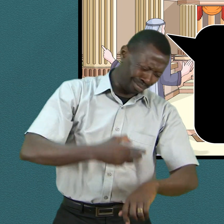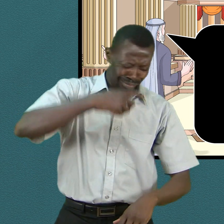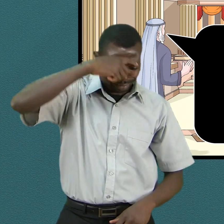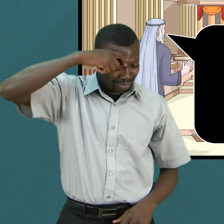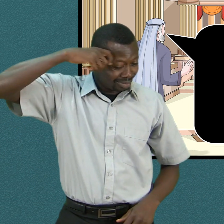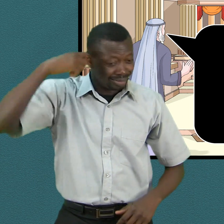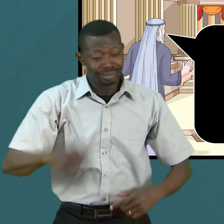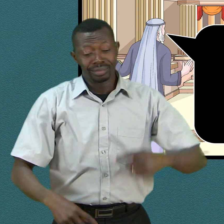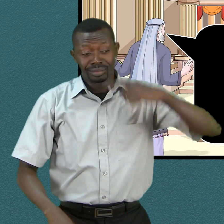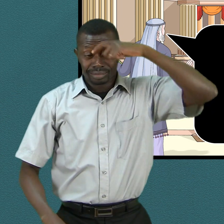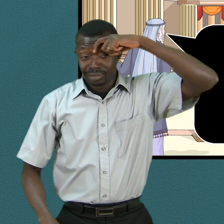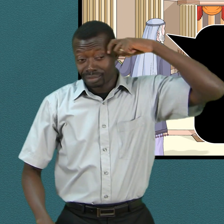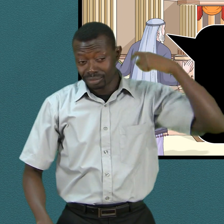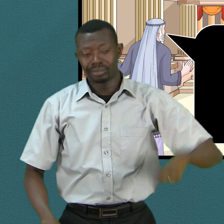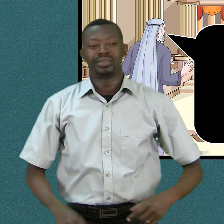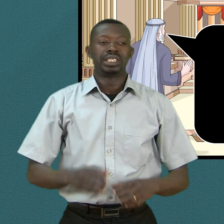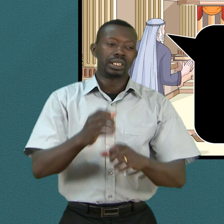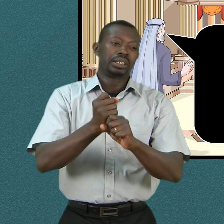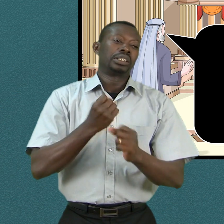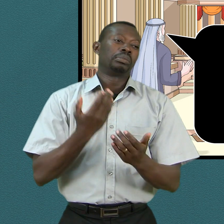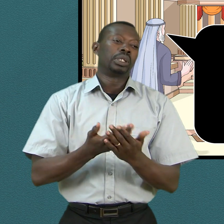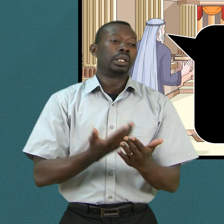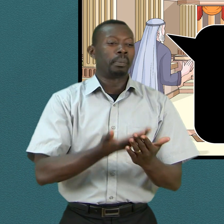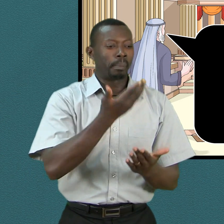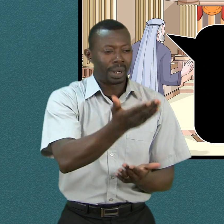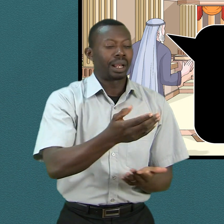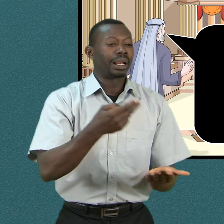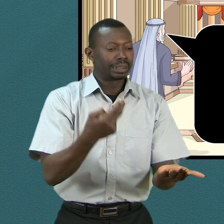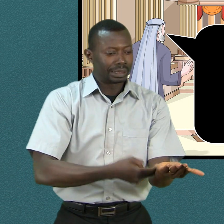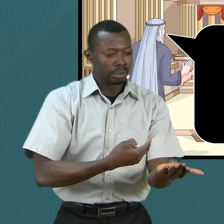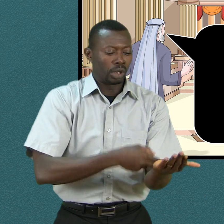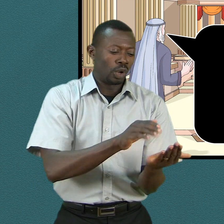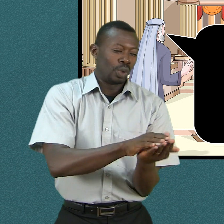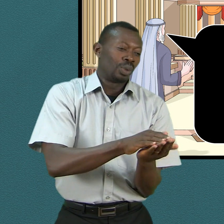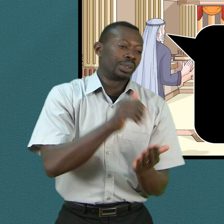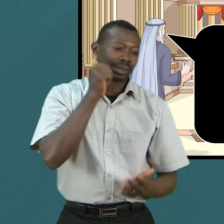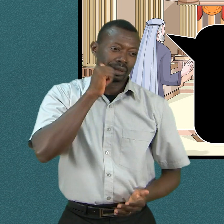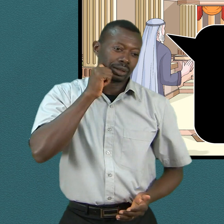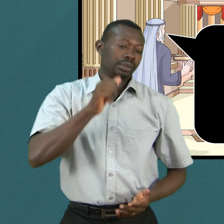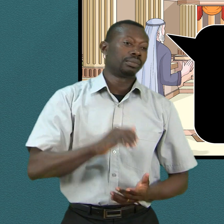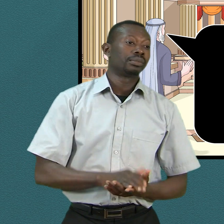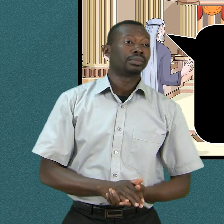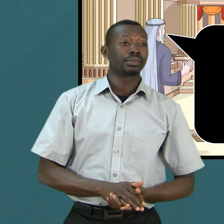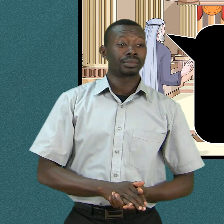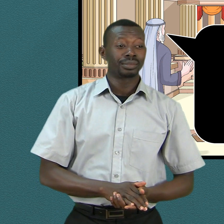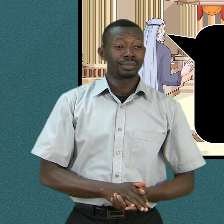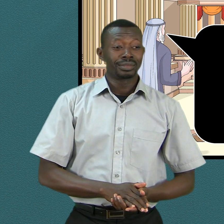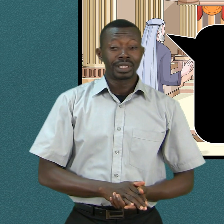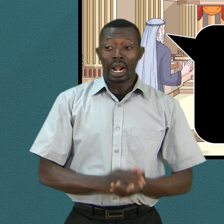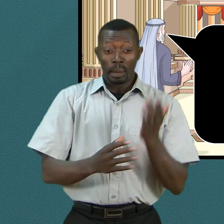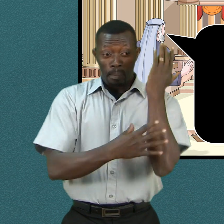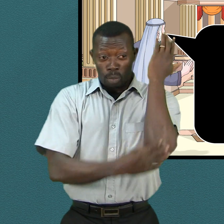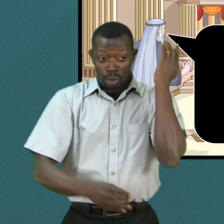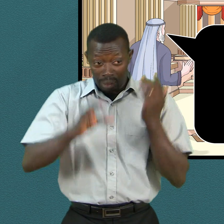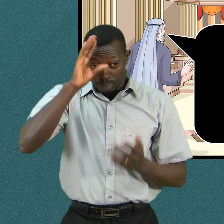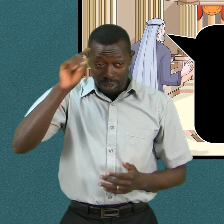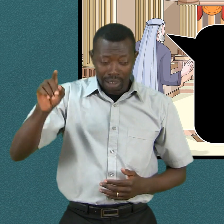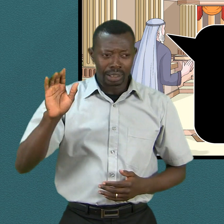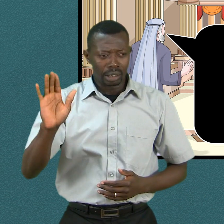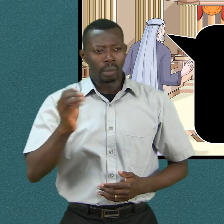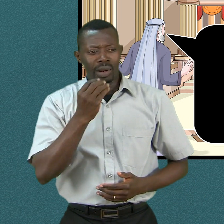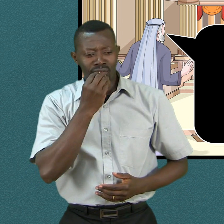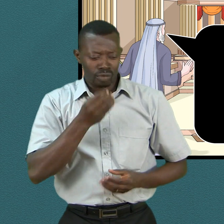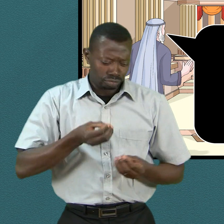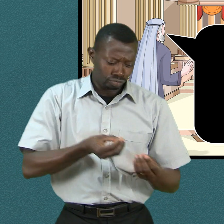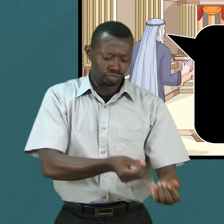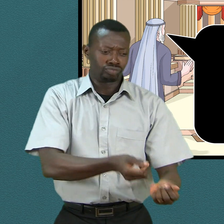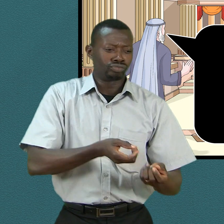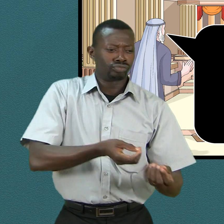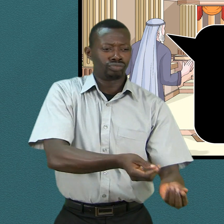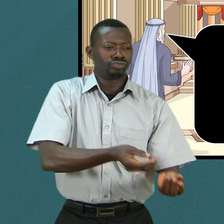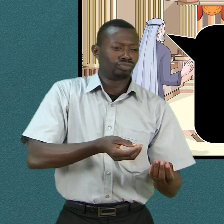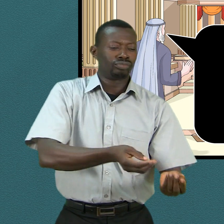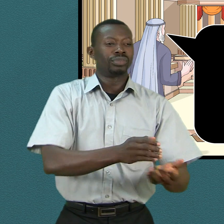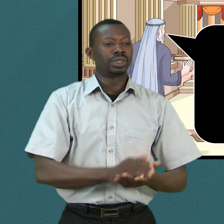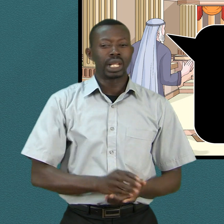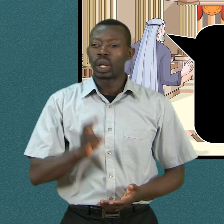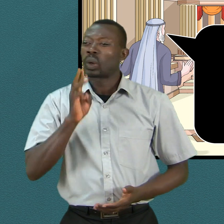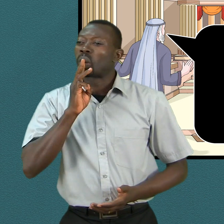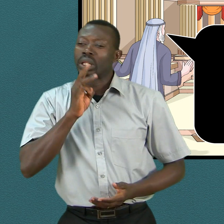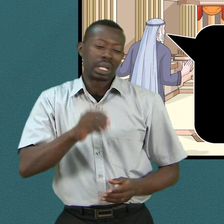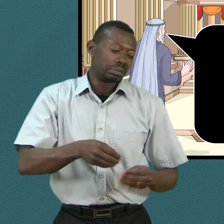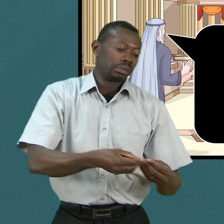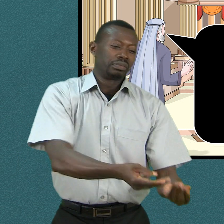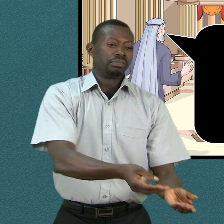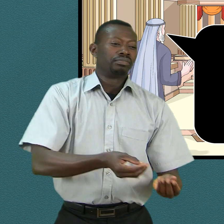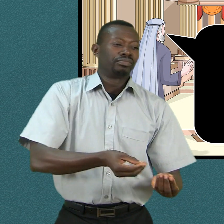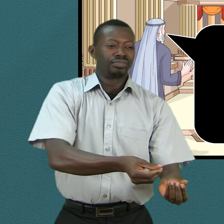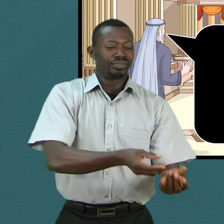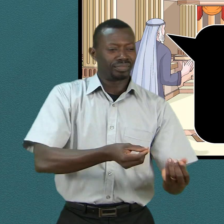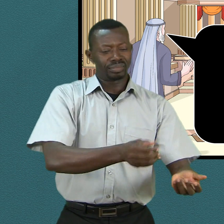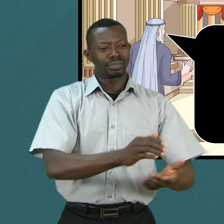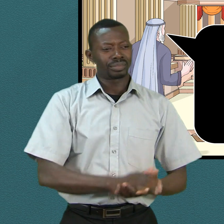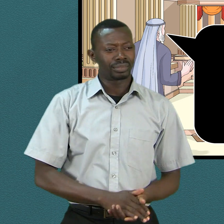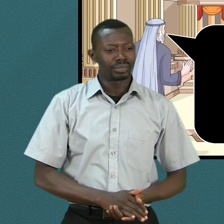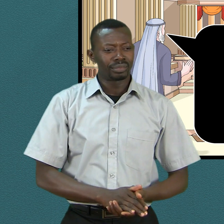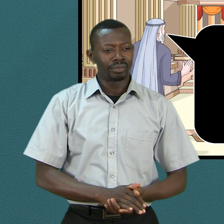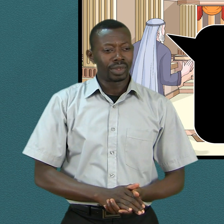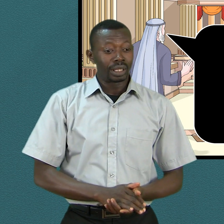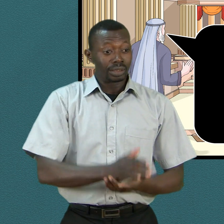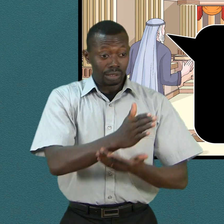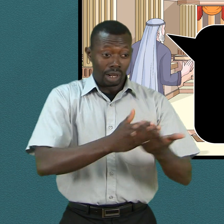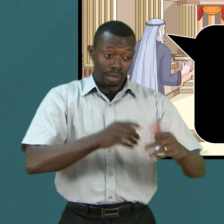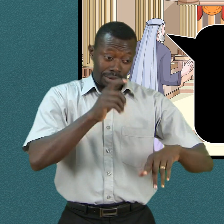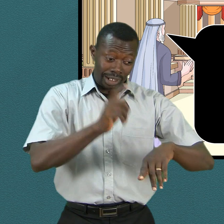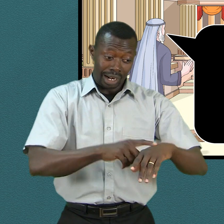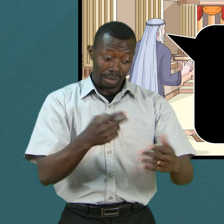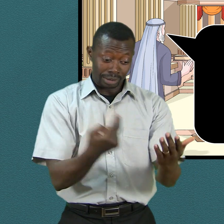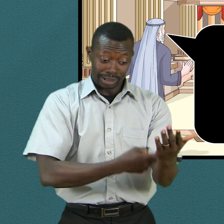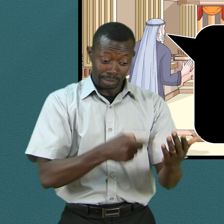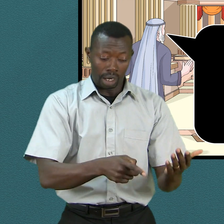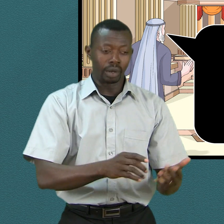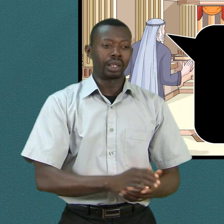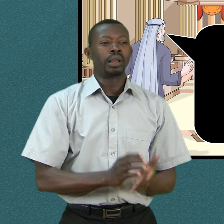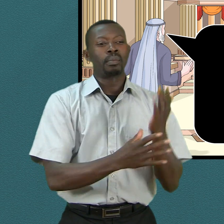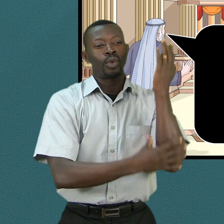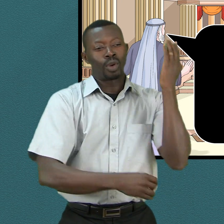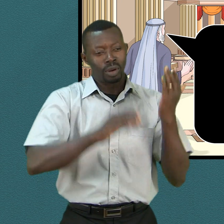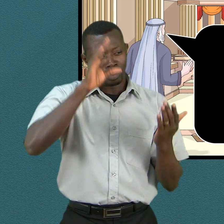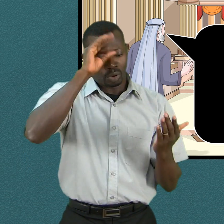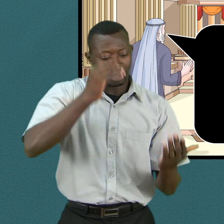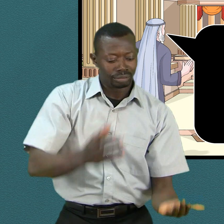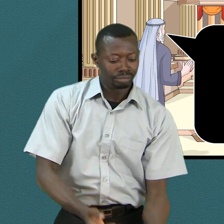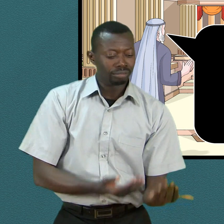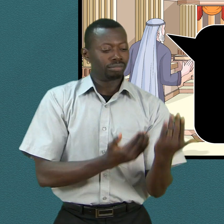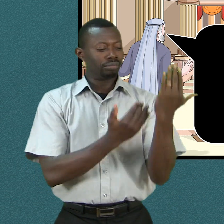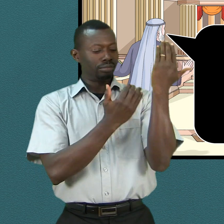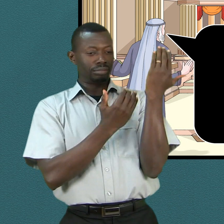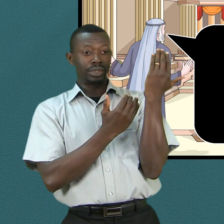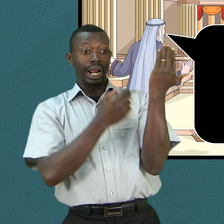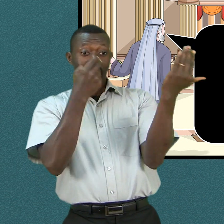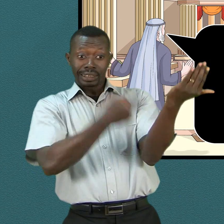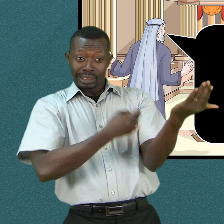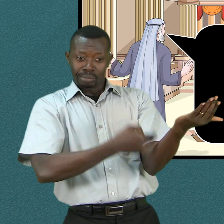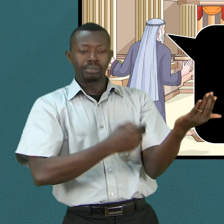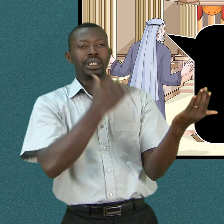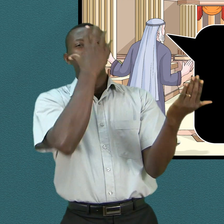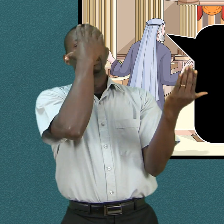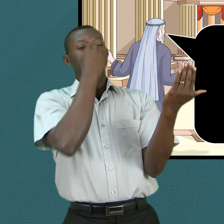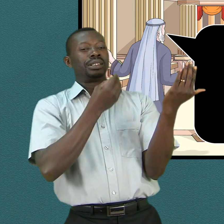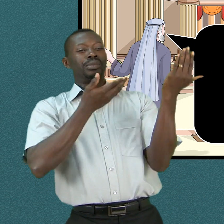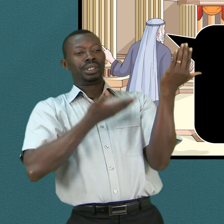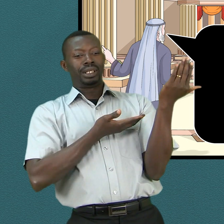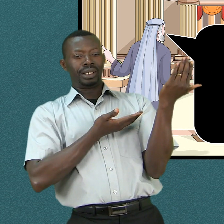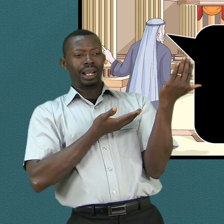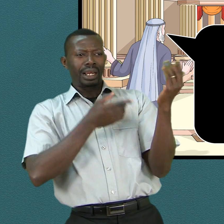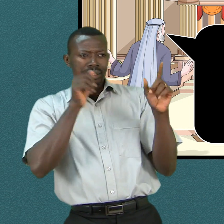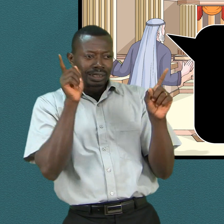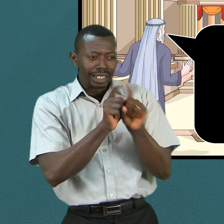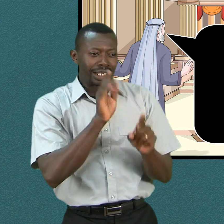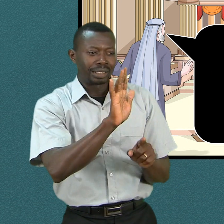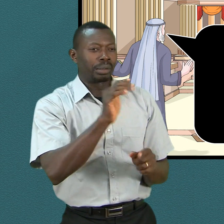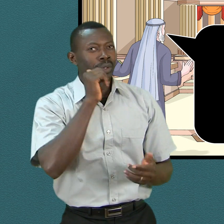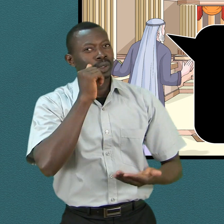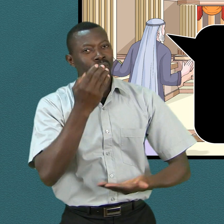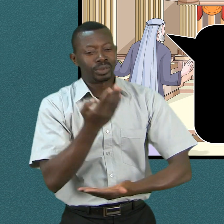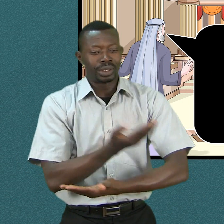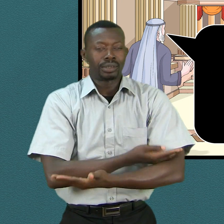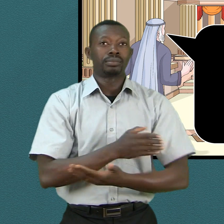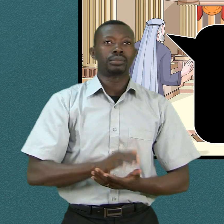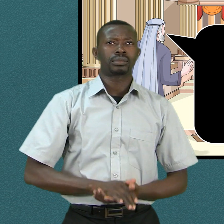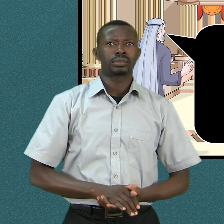He raised it, and it grew up with him and his children. It shared his food and drank from his cup;